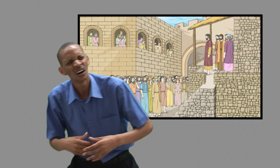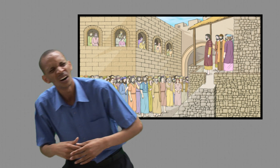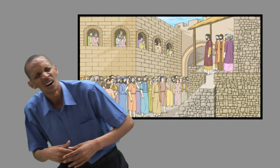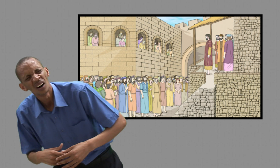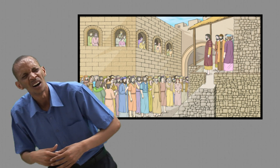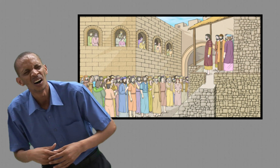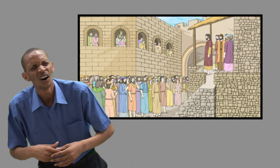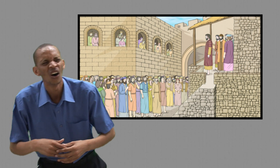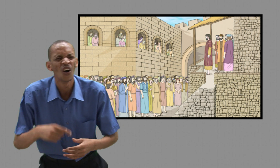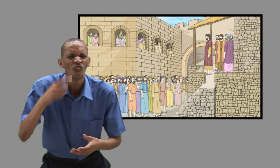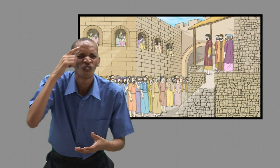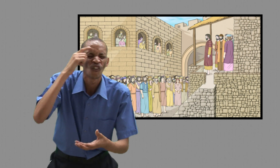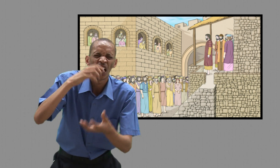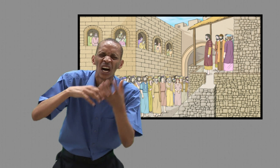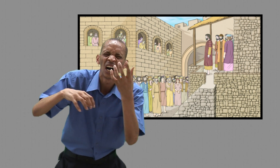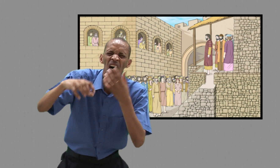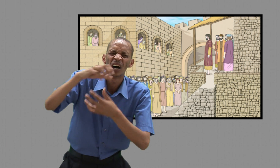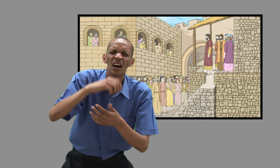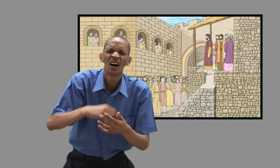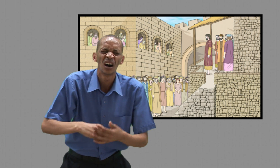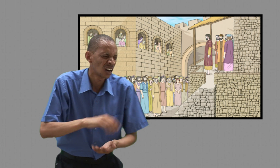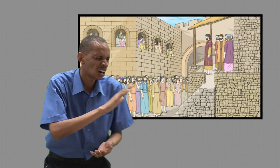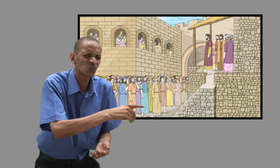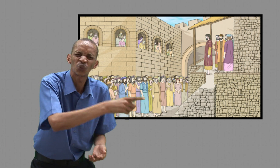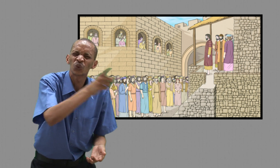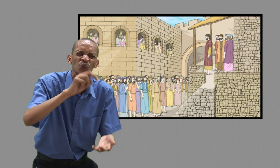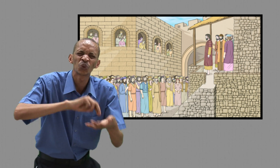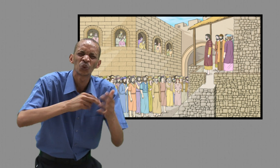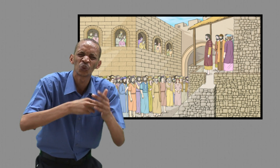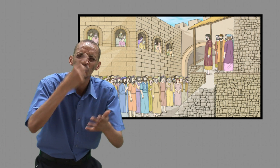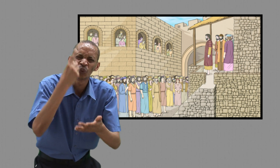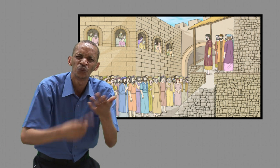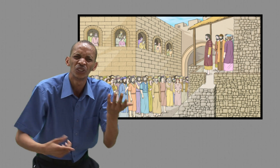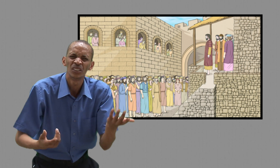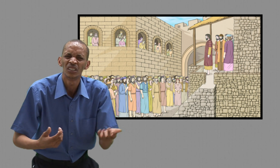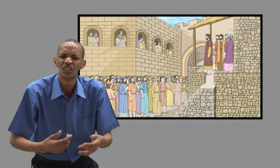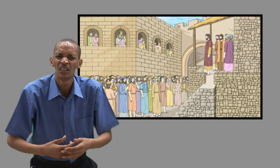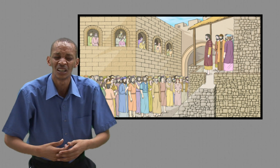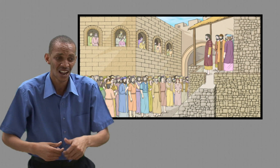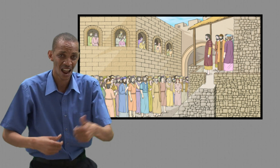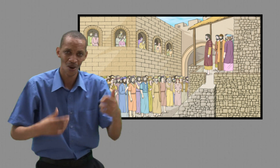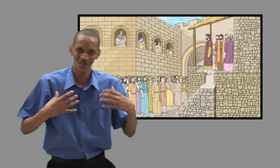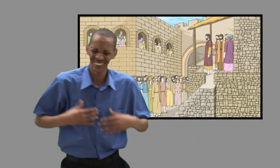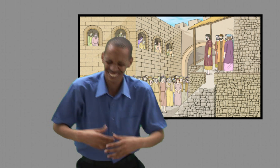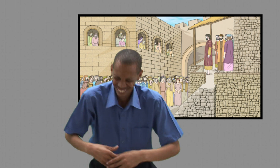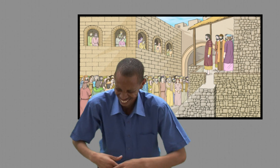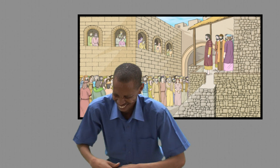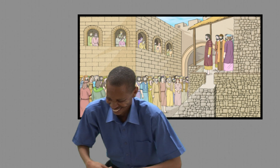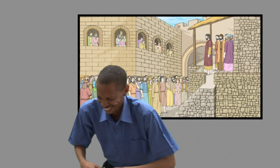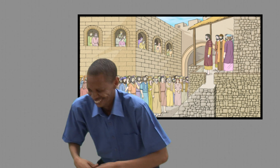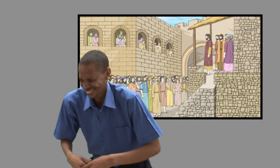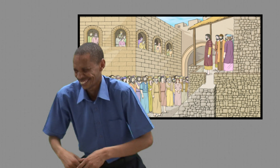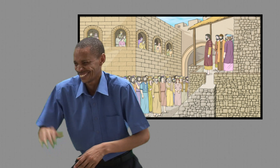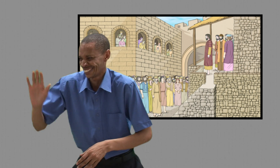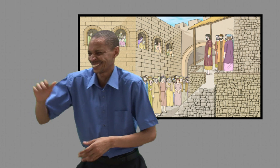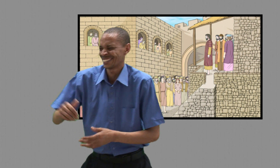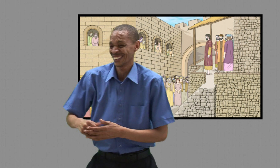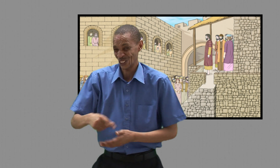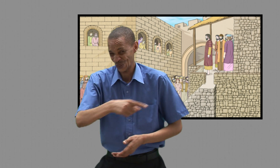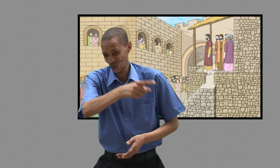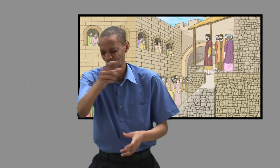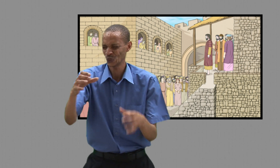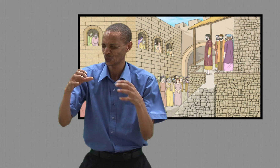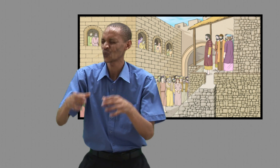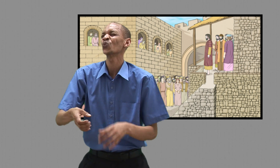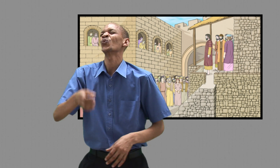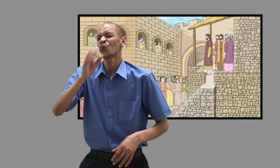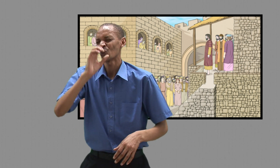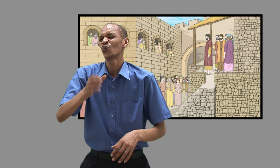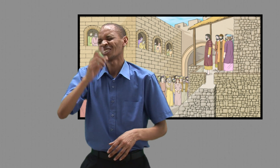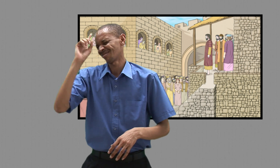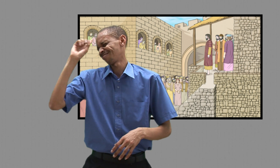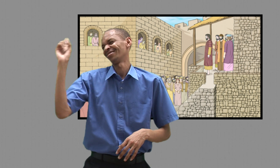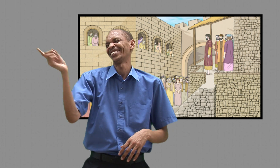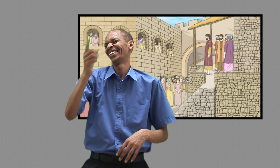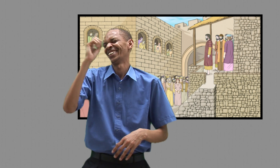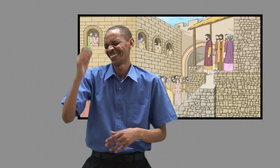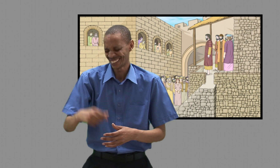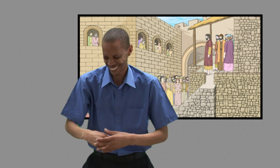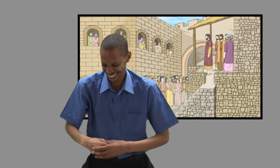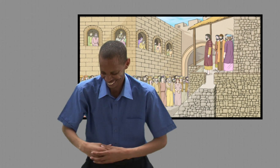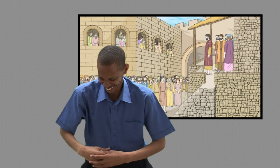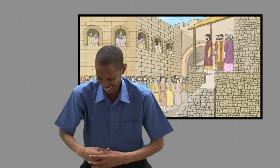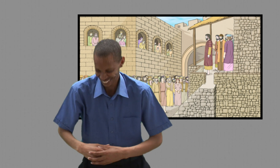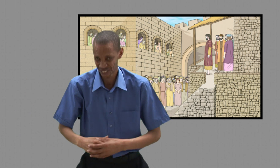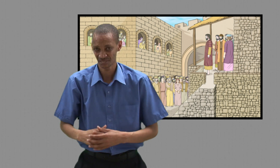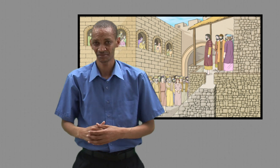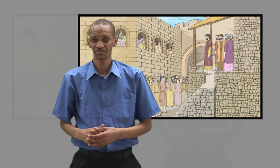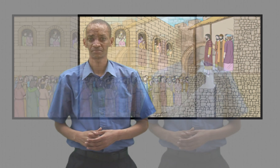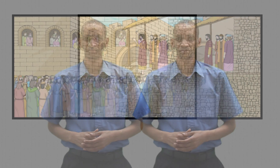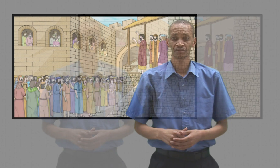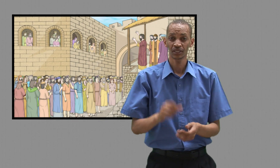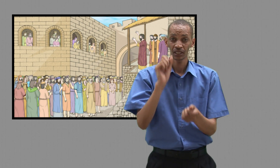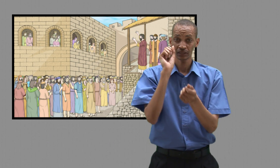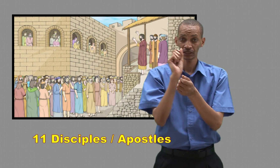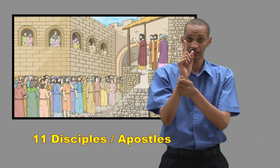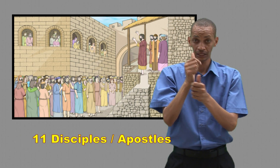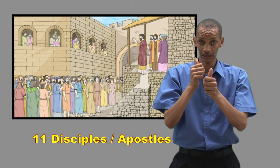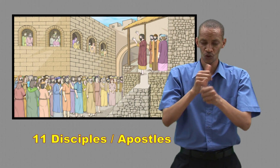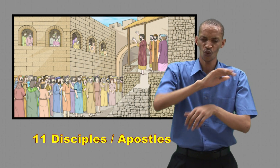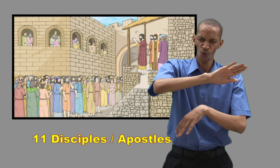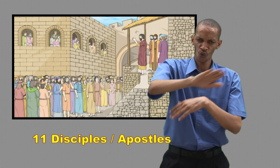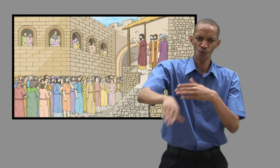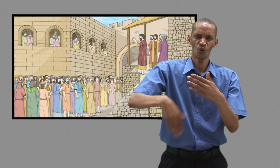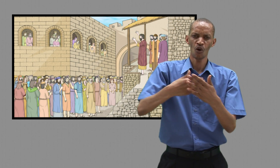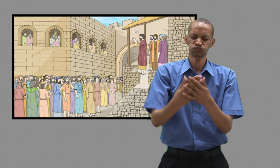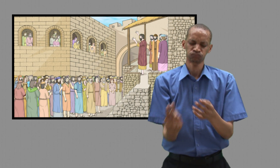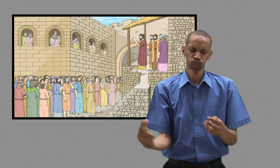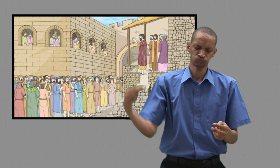Astounded and perplexed, they asked one another, “What does this mean?” But others mocked them and said, “They are drunk on new wine!”